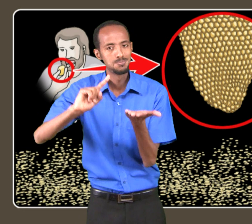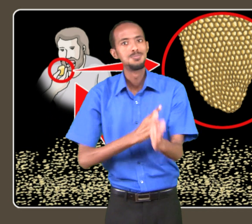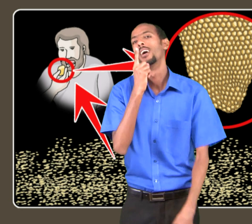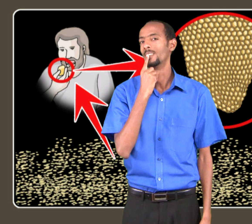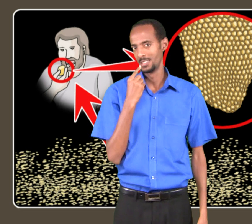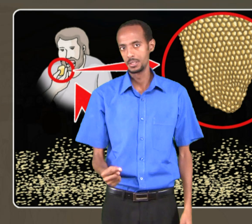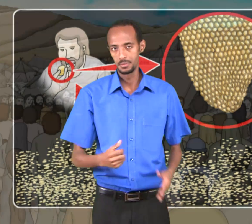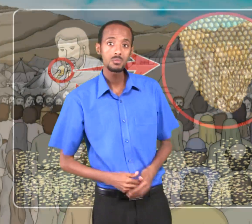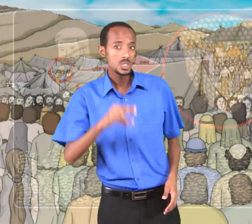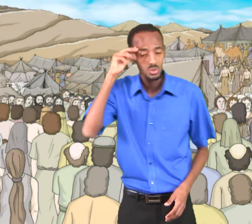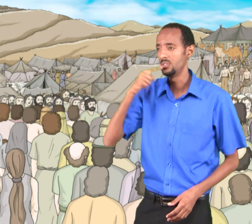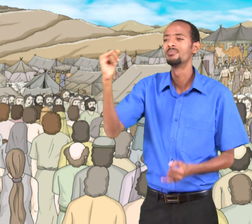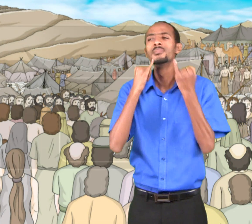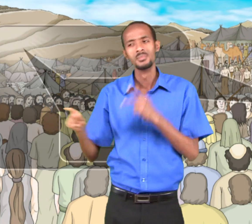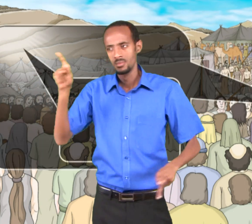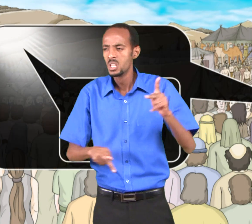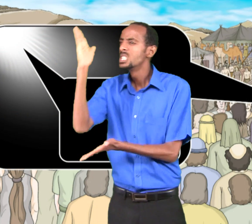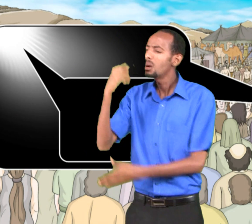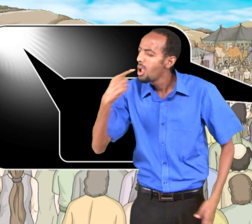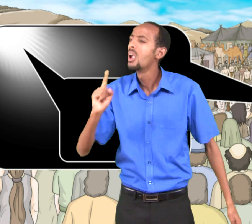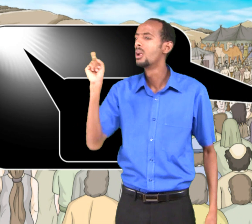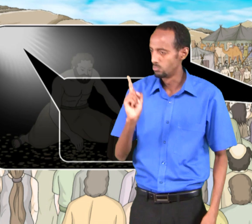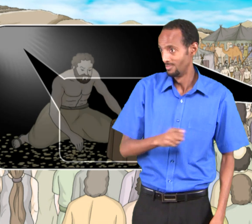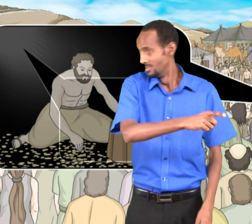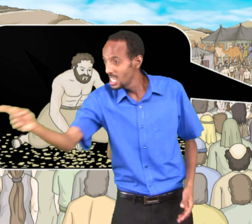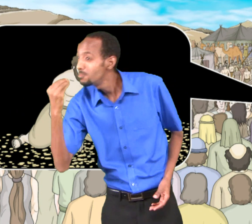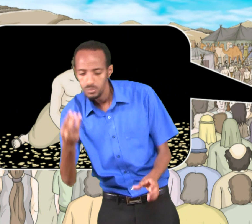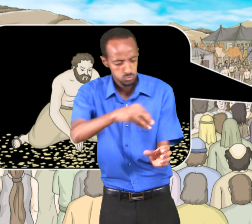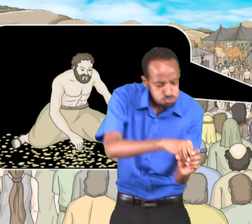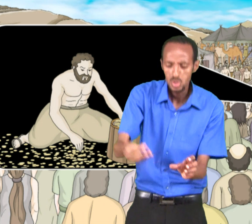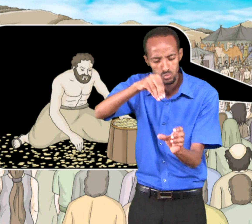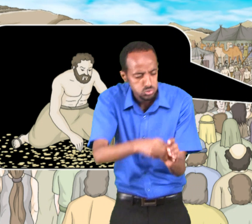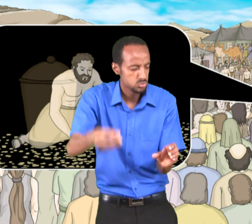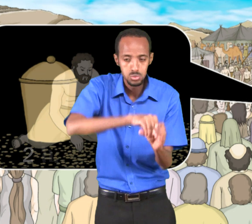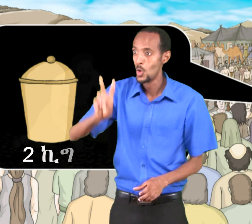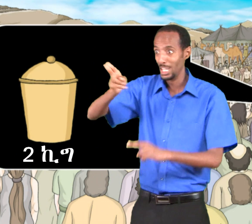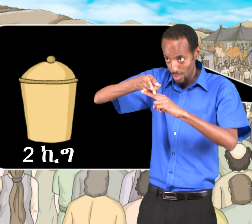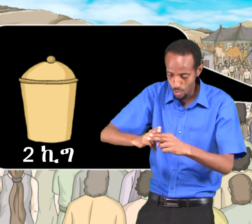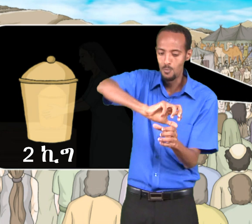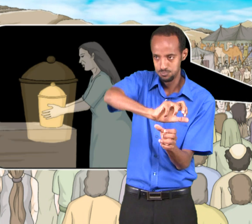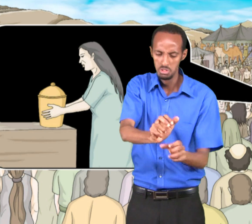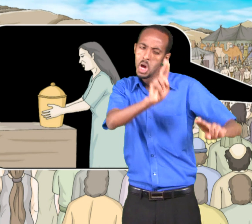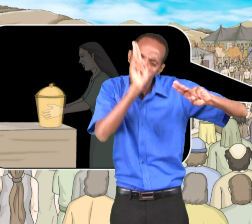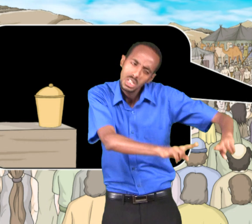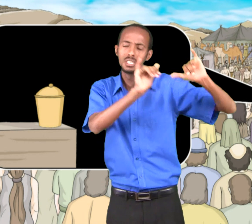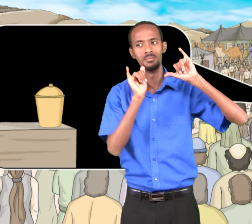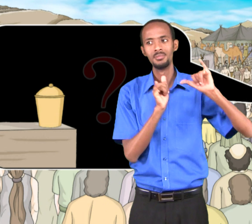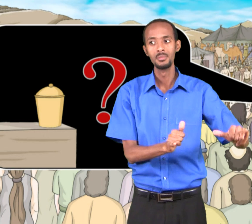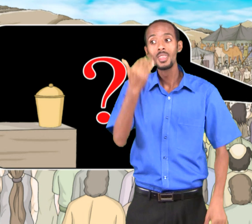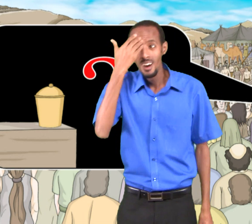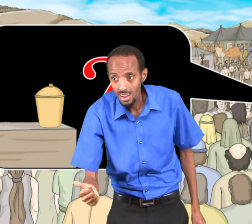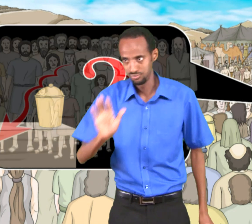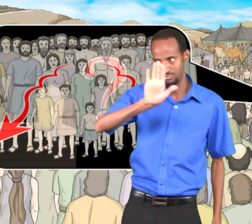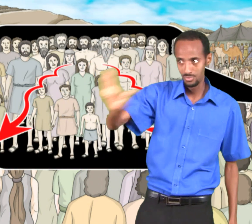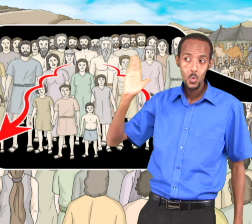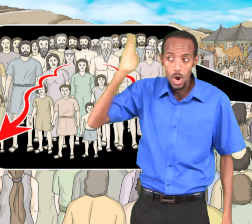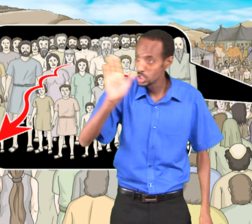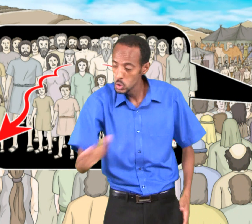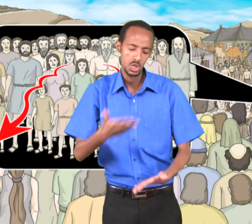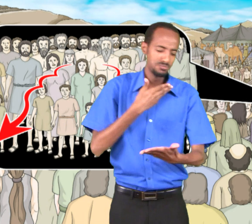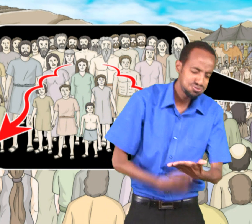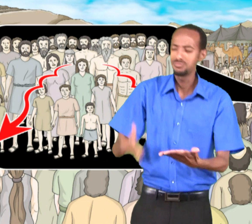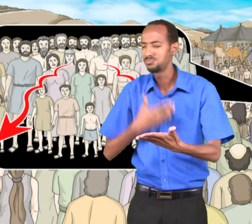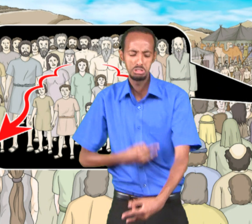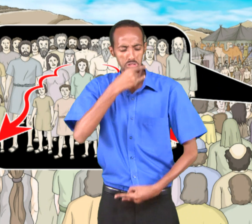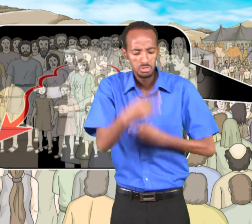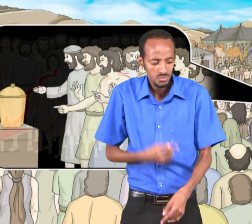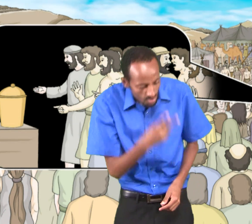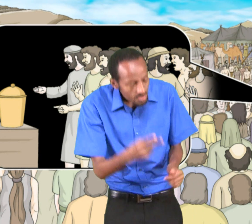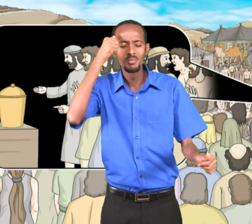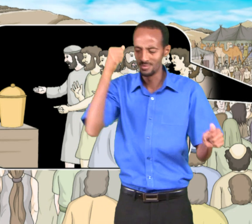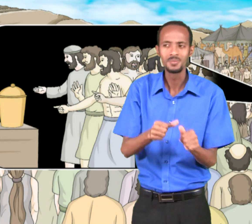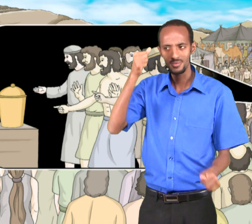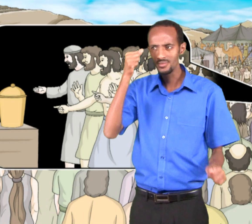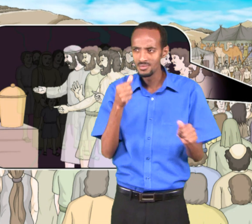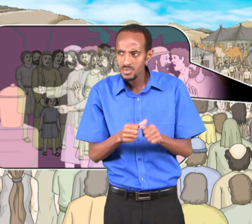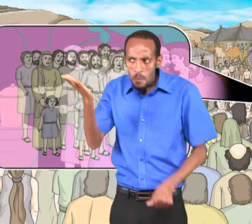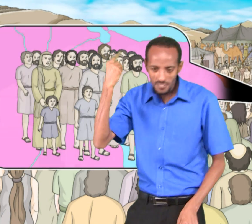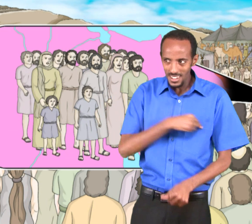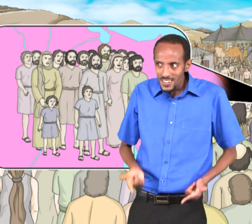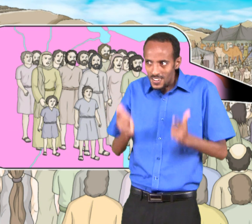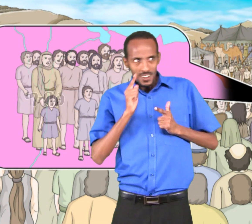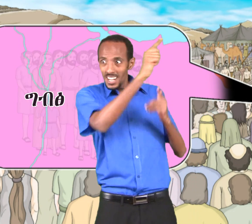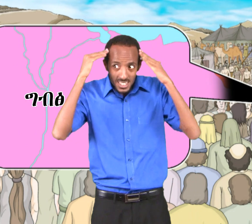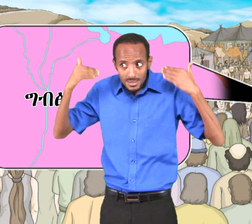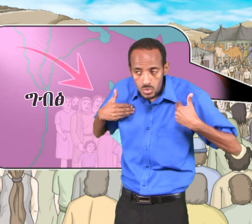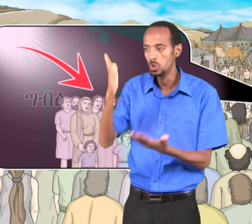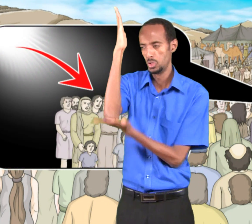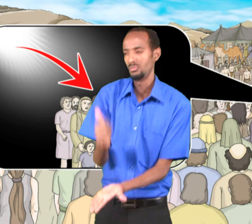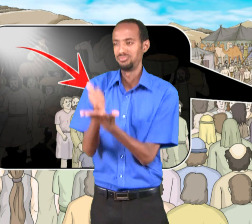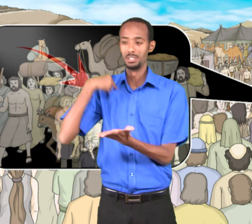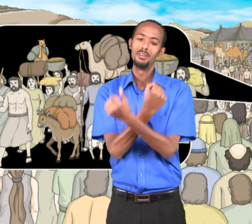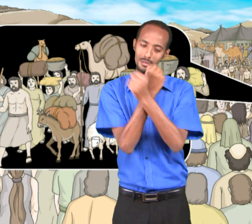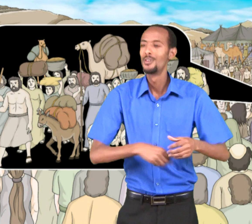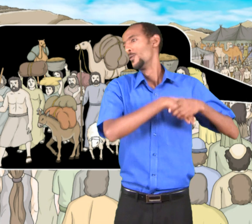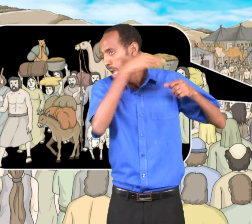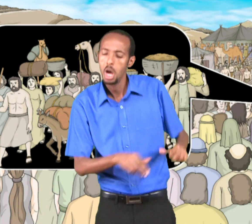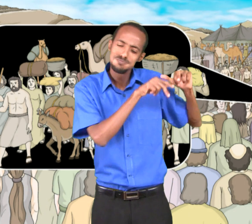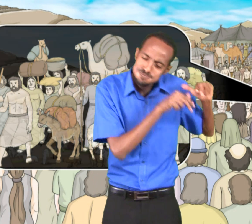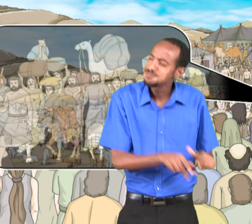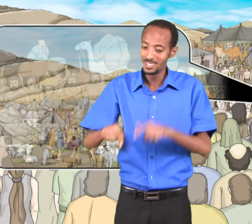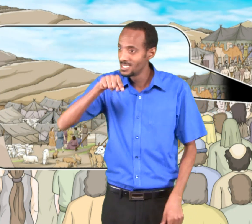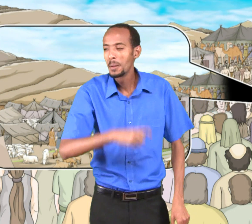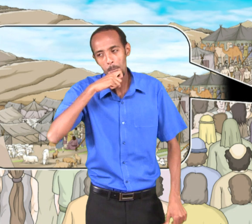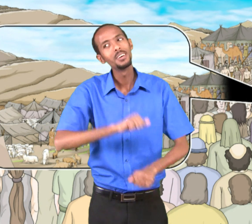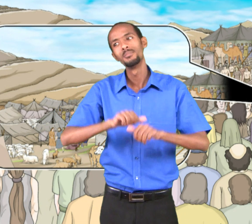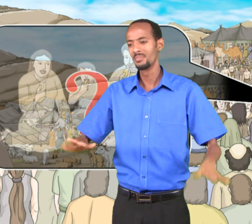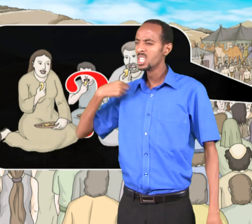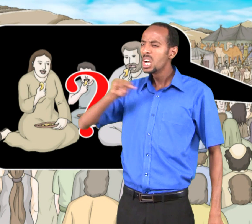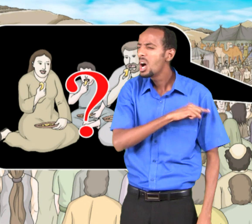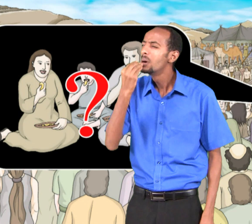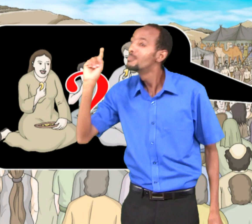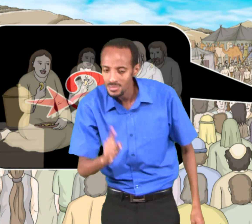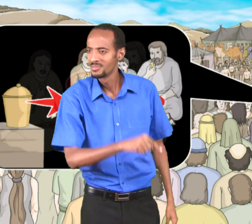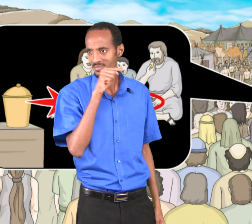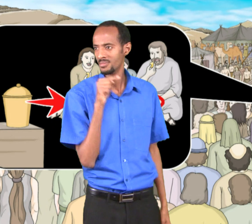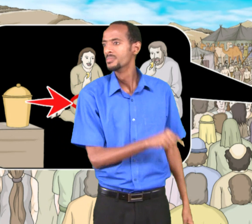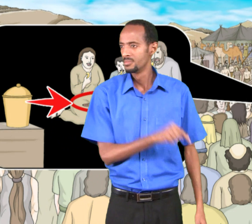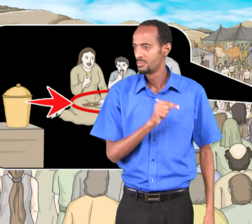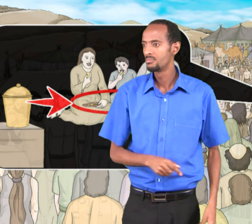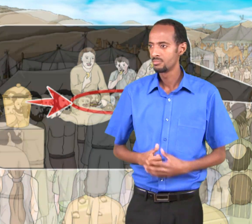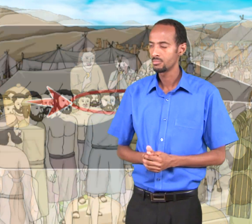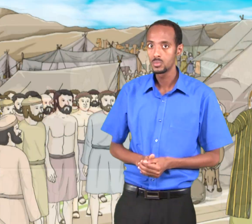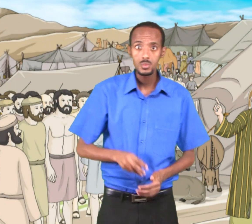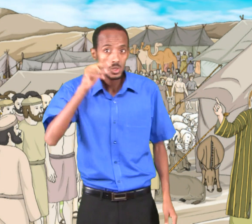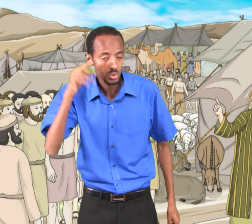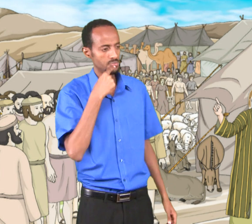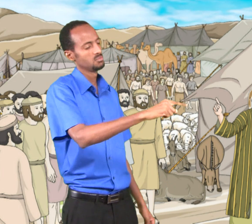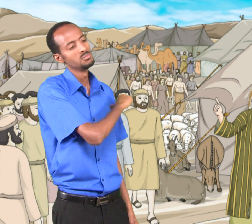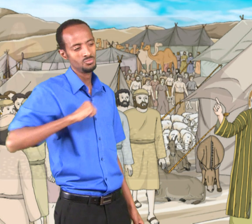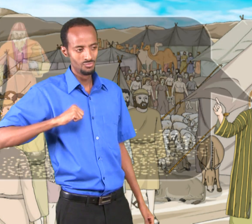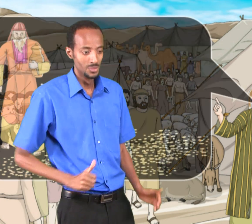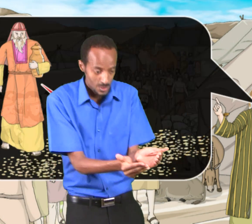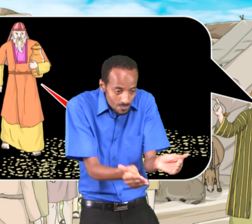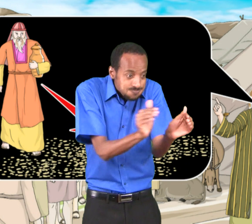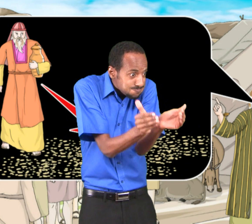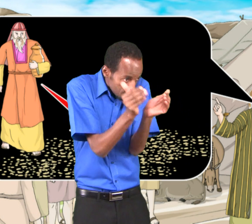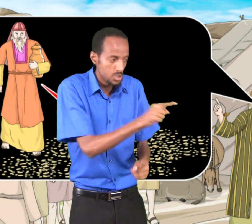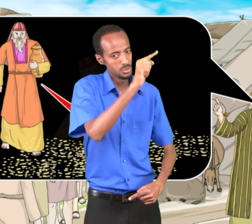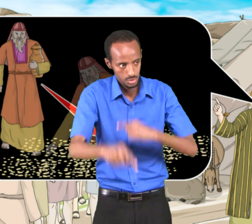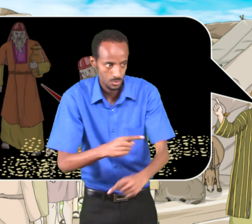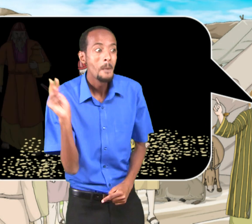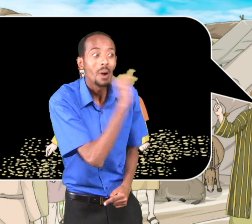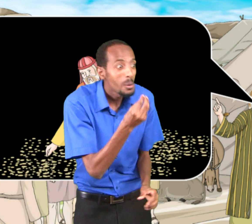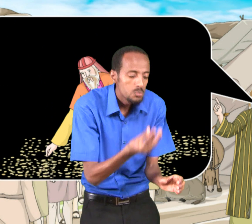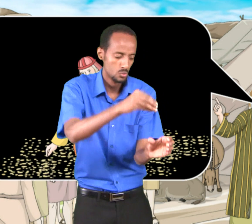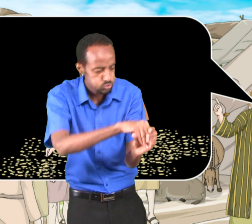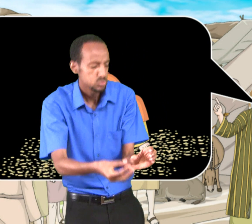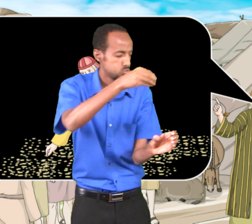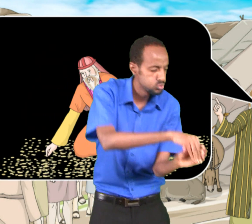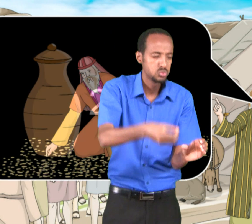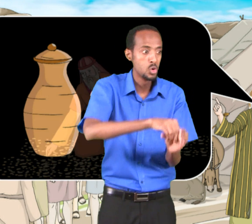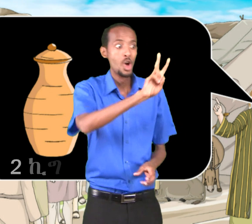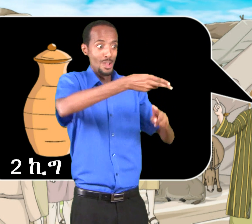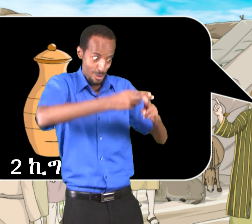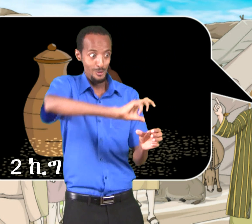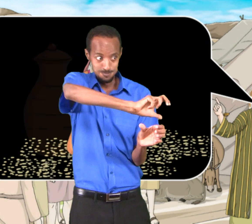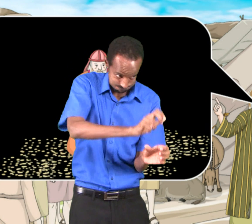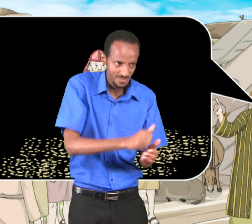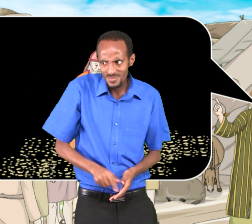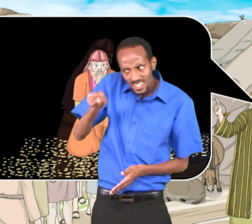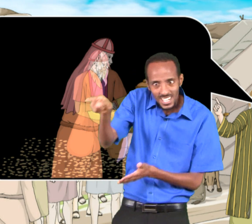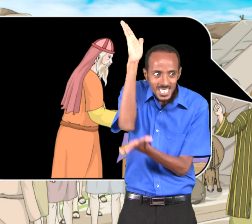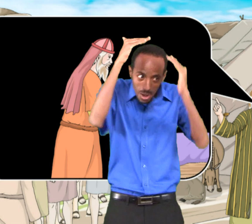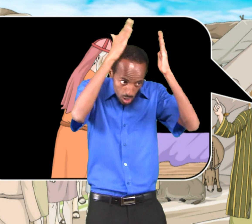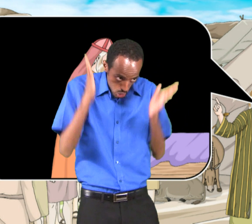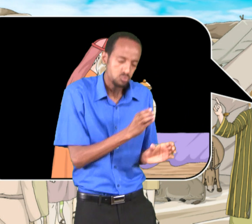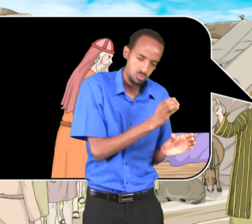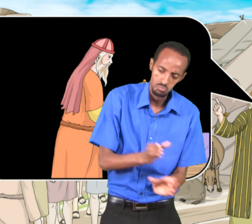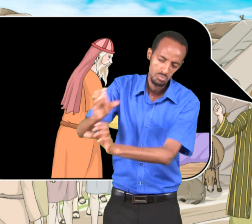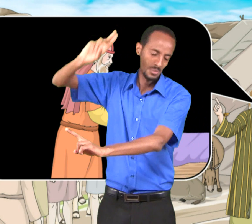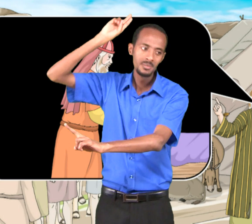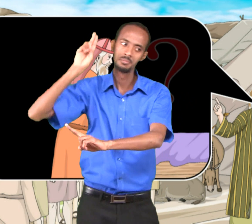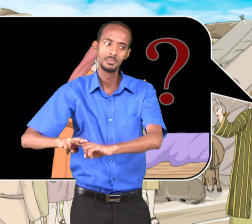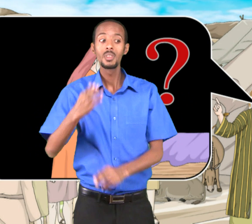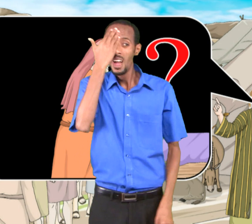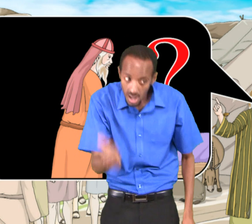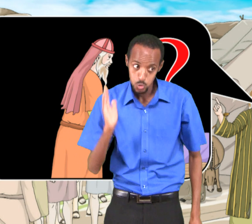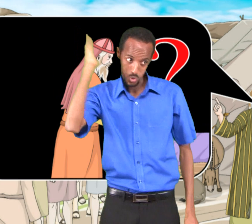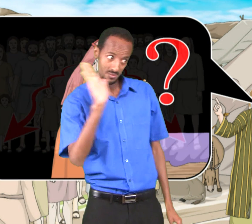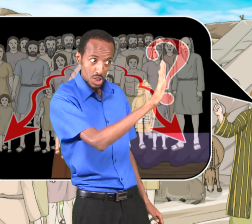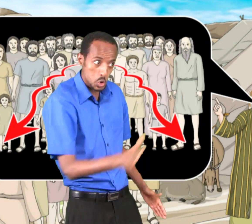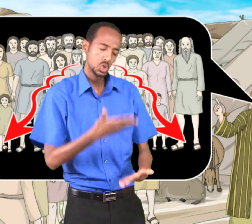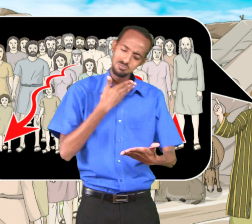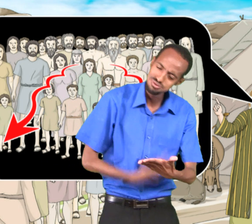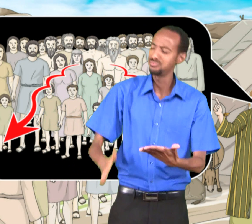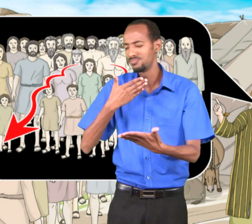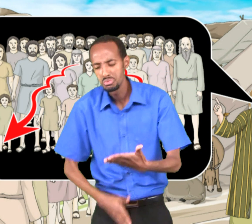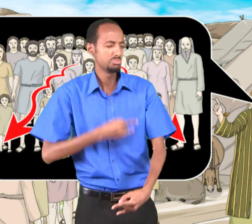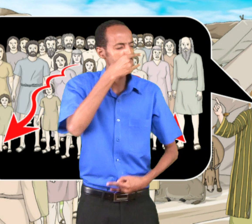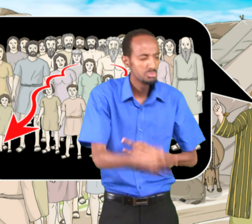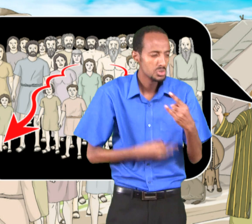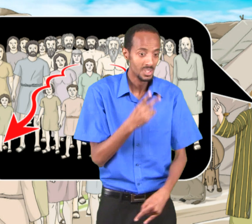Moses said, “This is what the LORD has commanded: ‘Keep an omer of manna for the generations to come, so that they may see the bread I fed you in the wilderness when I brought you out of the land of Egypt.’” So Moses told Aaron, “Take a jar and fill it with an omer of manna.